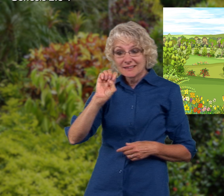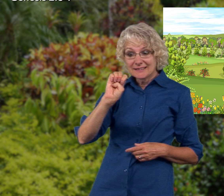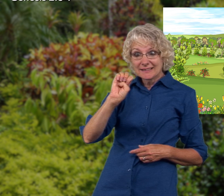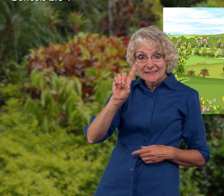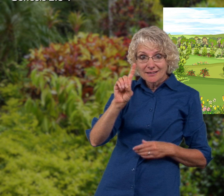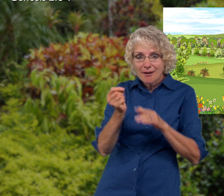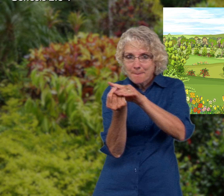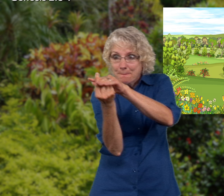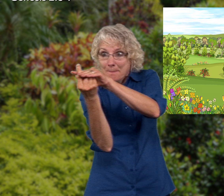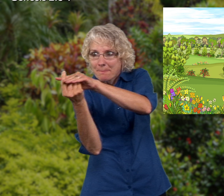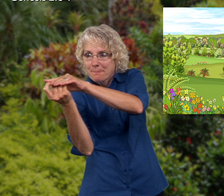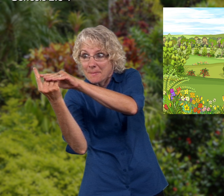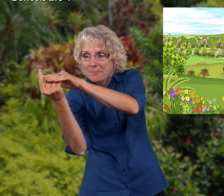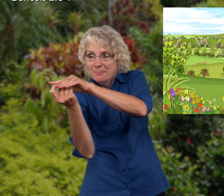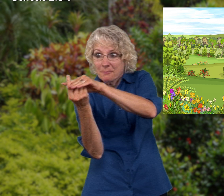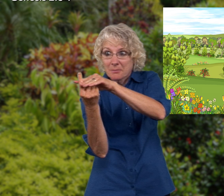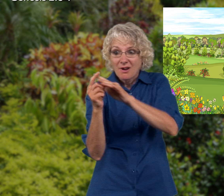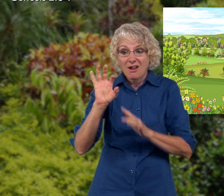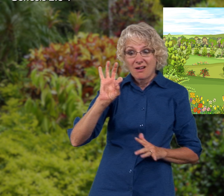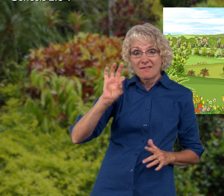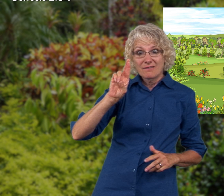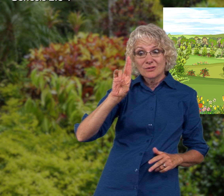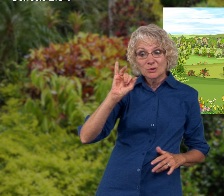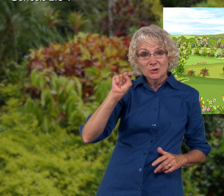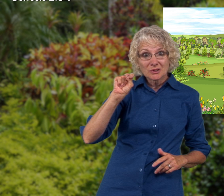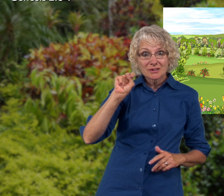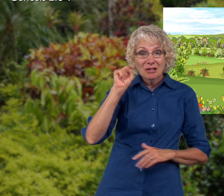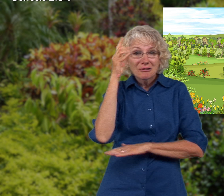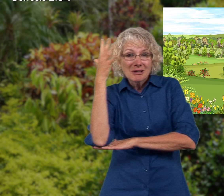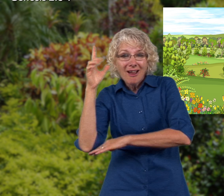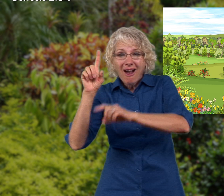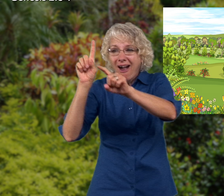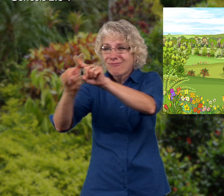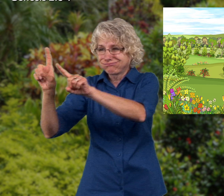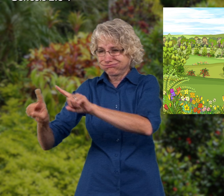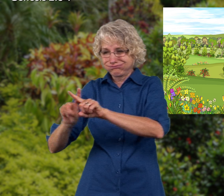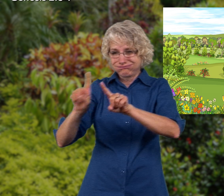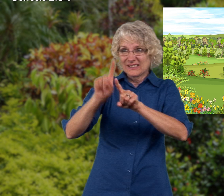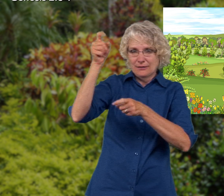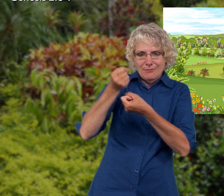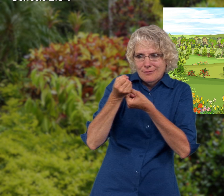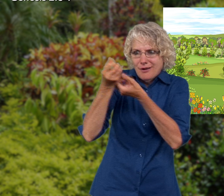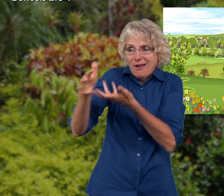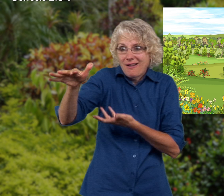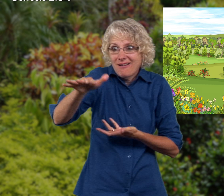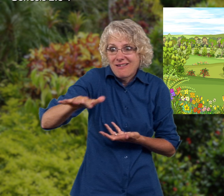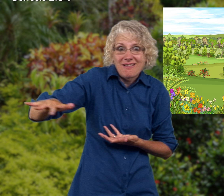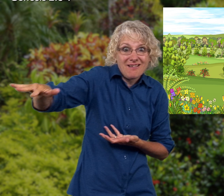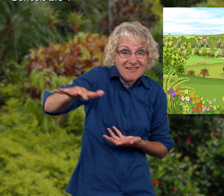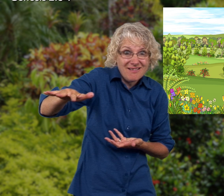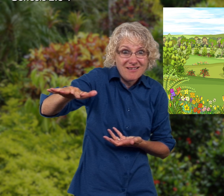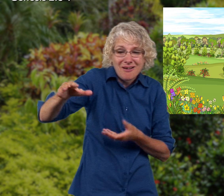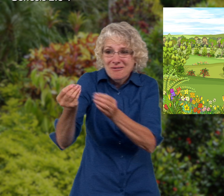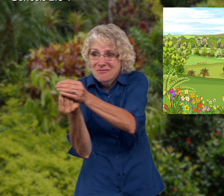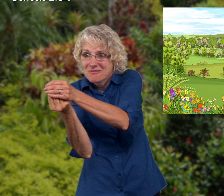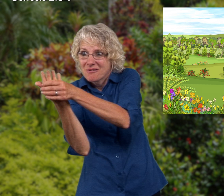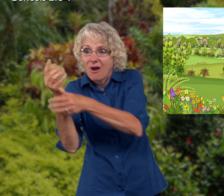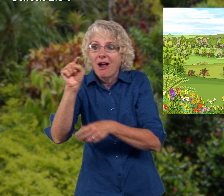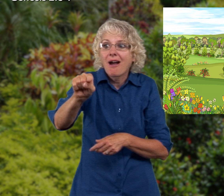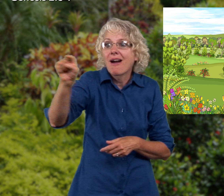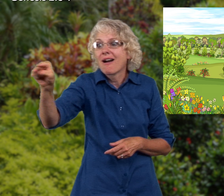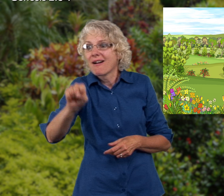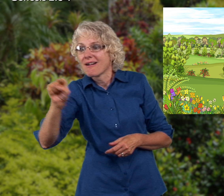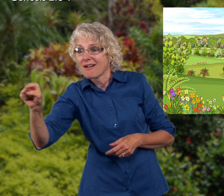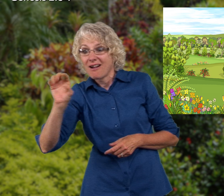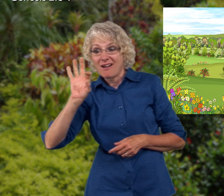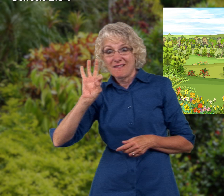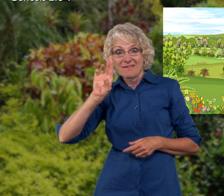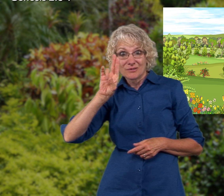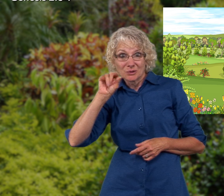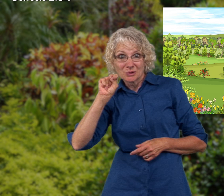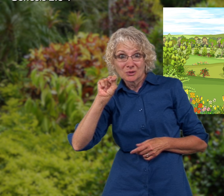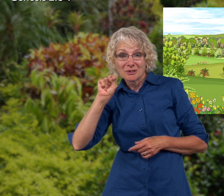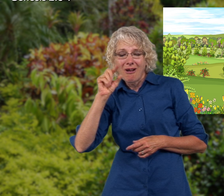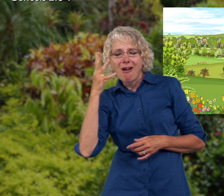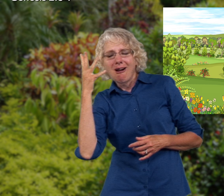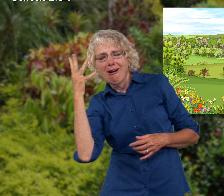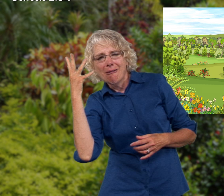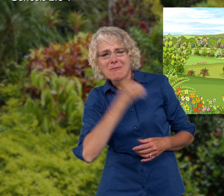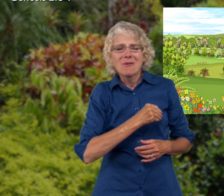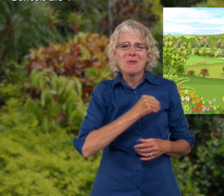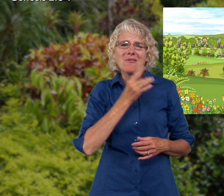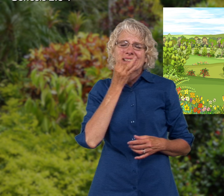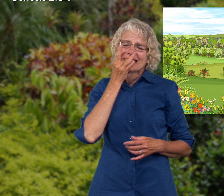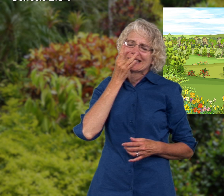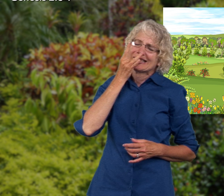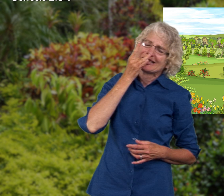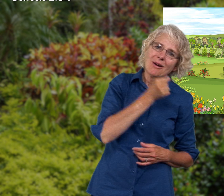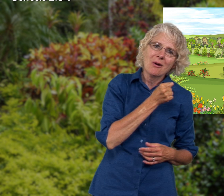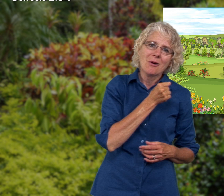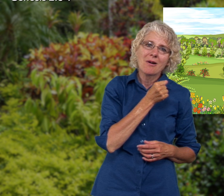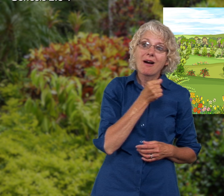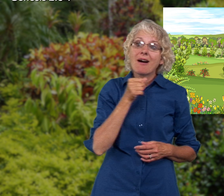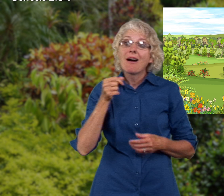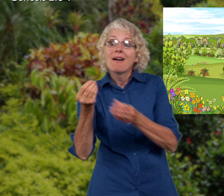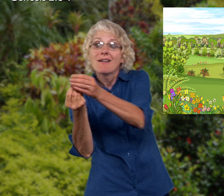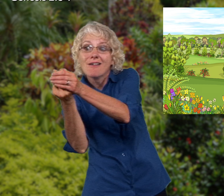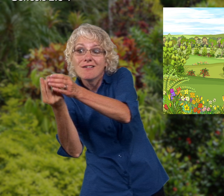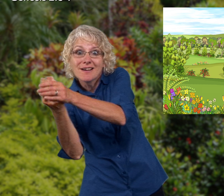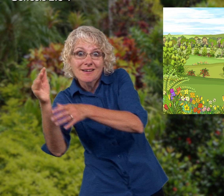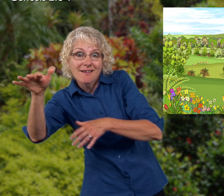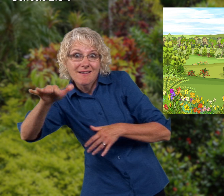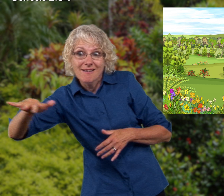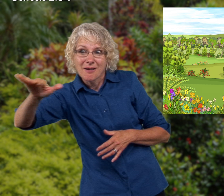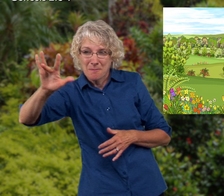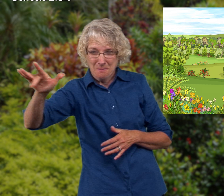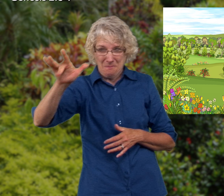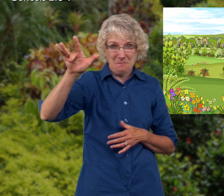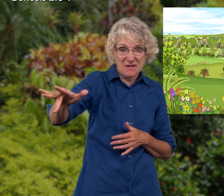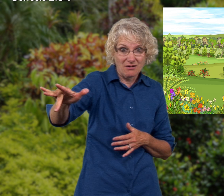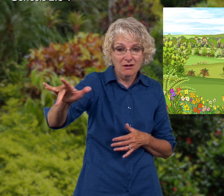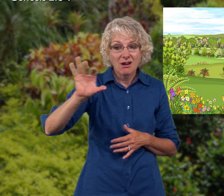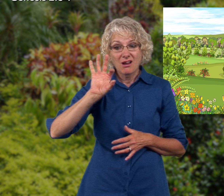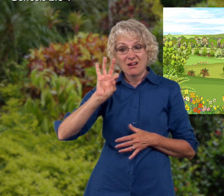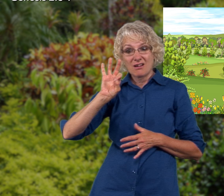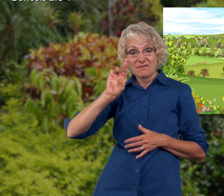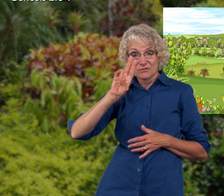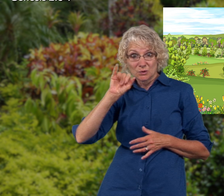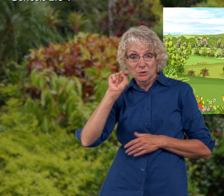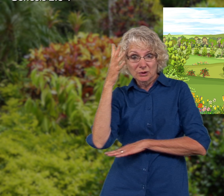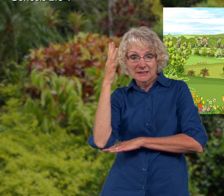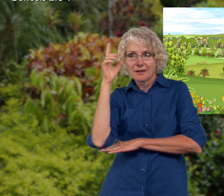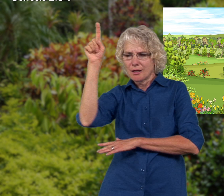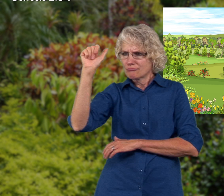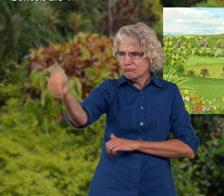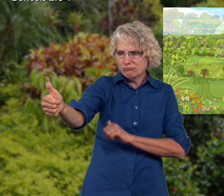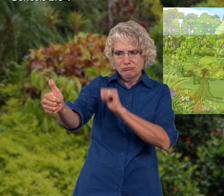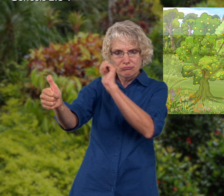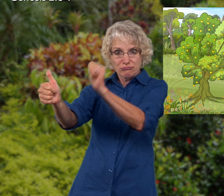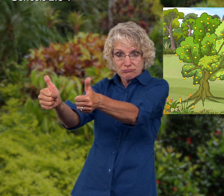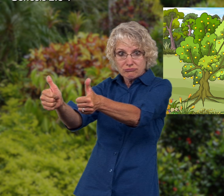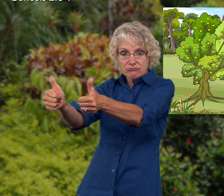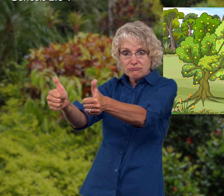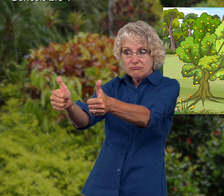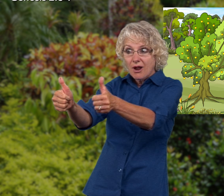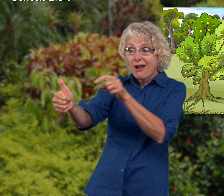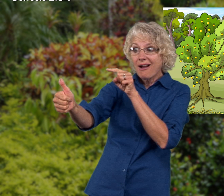Out of the ground the LORD God gave growth to every tree that is pleasing to the eye and good for food.